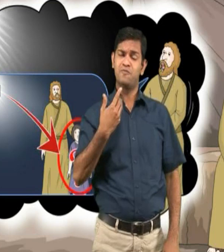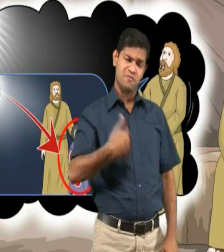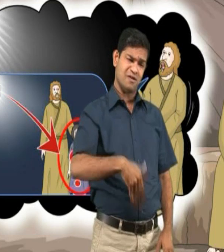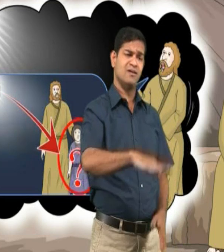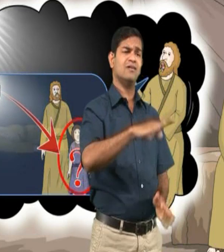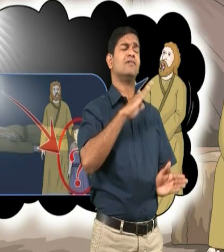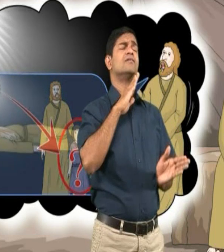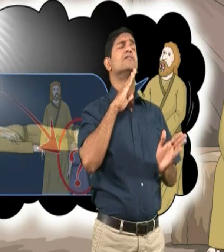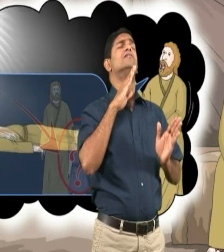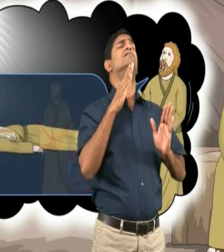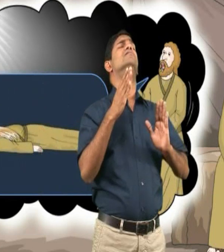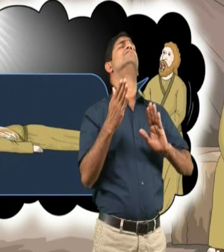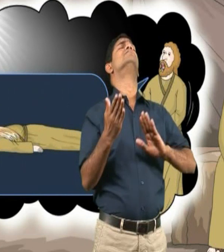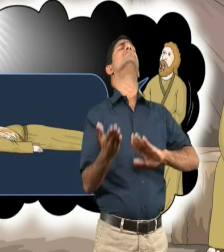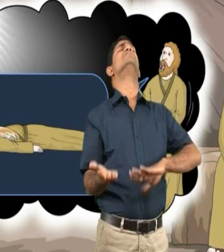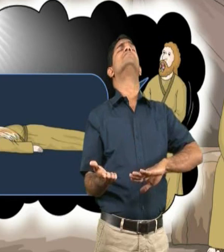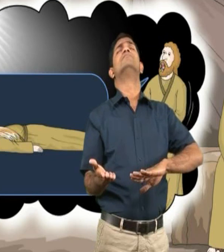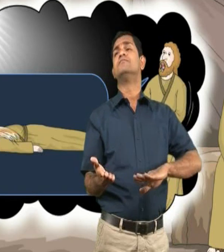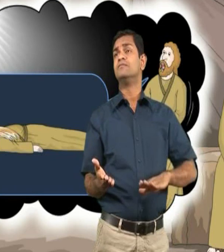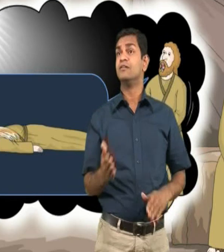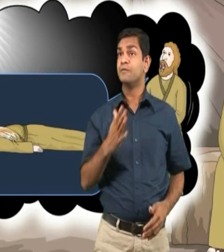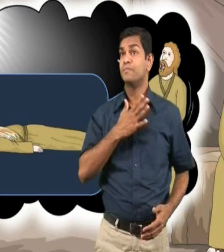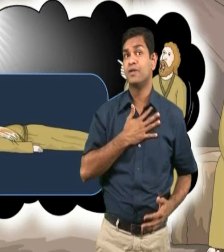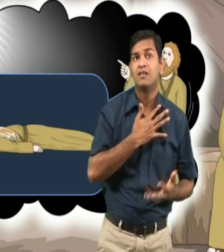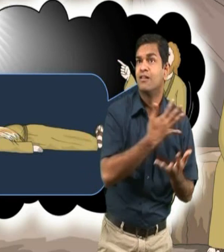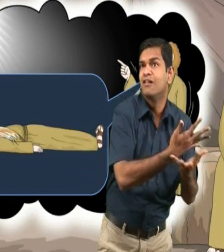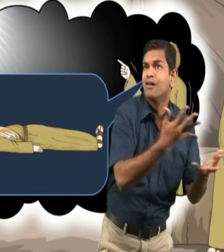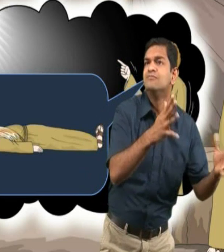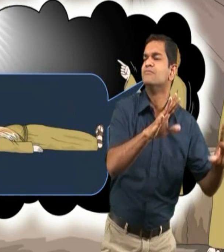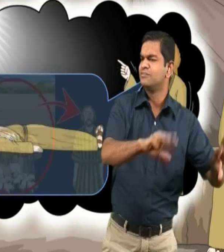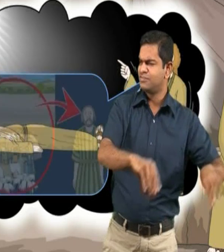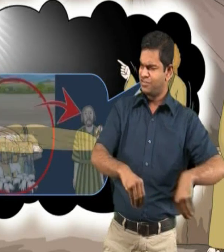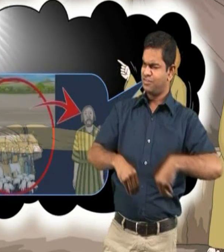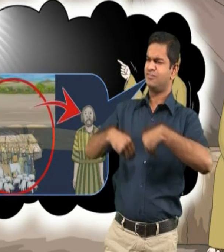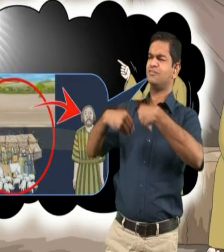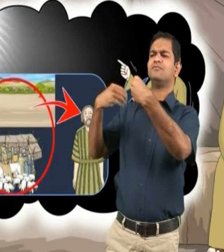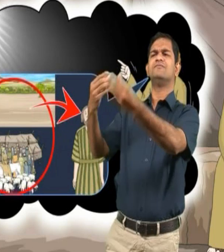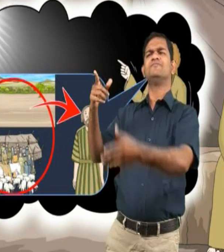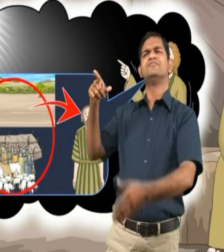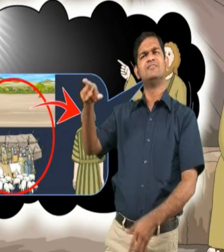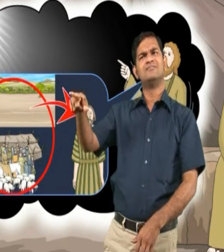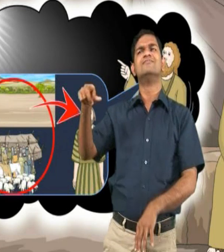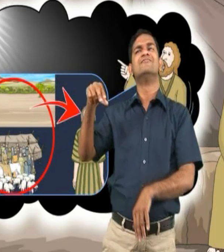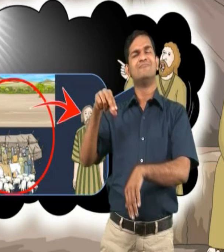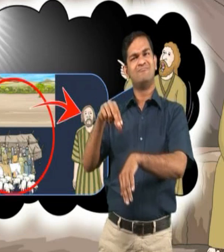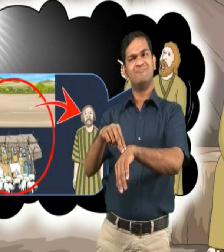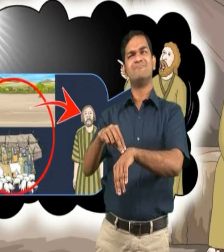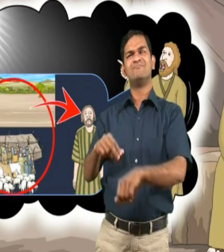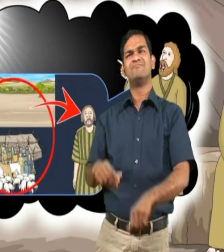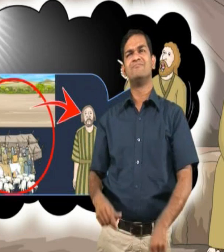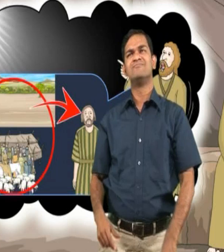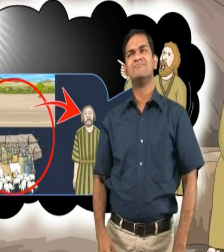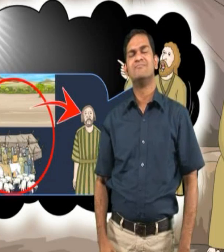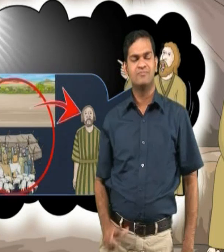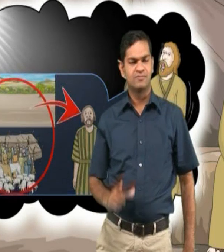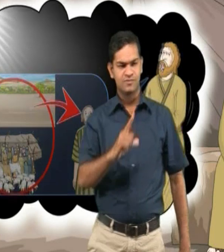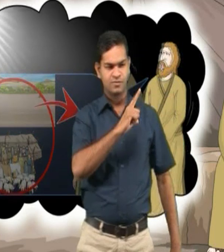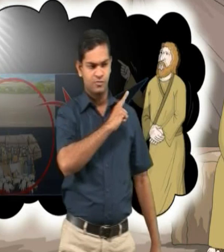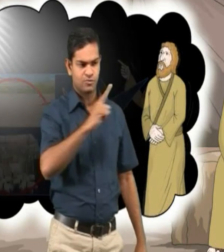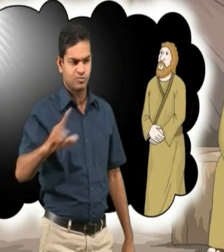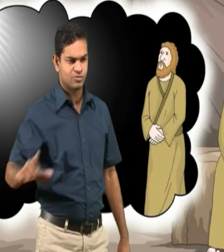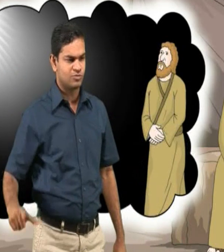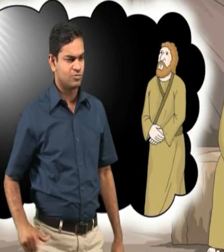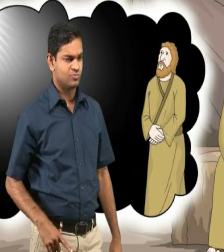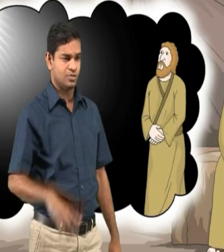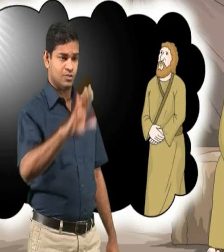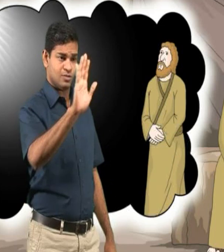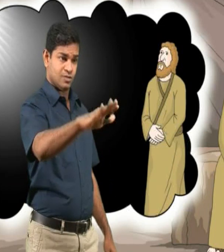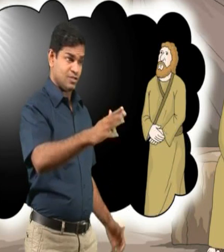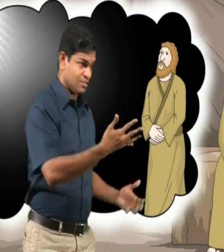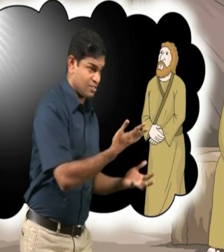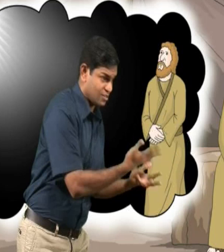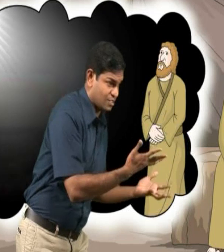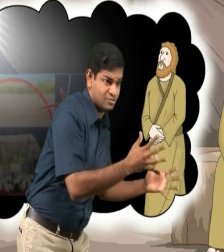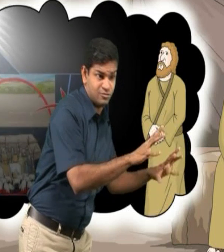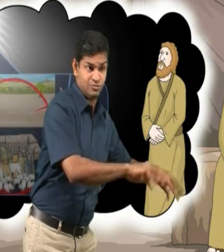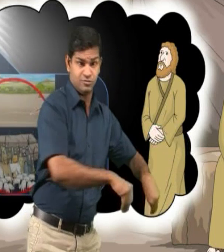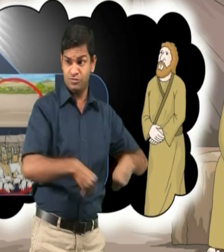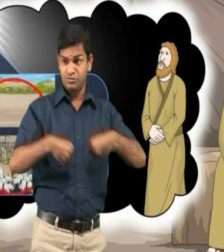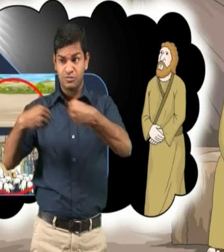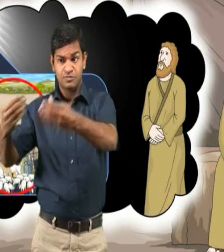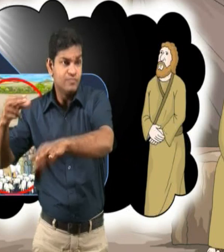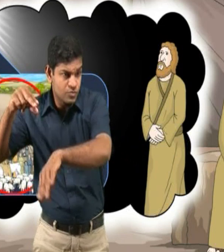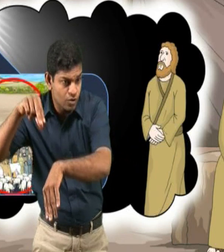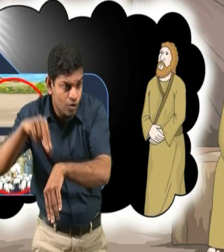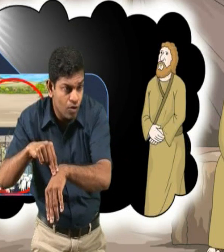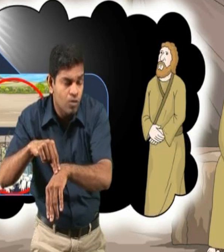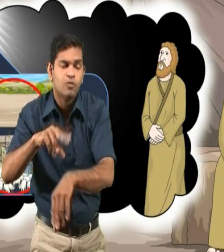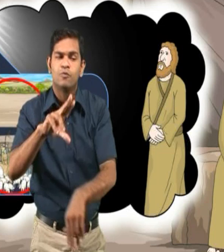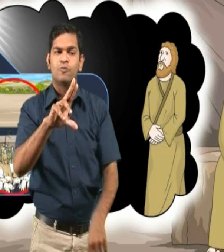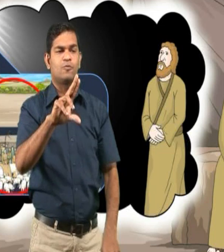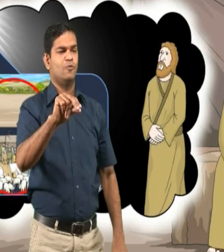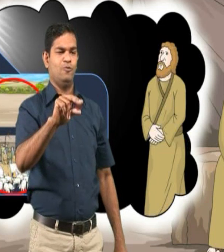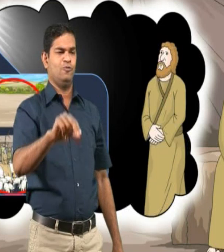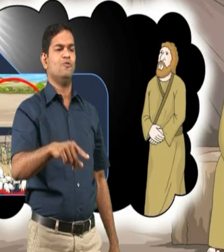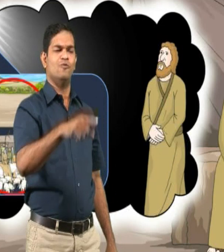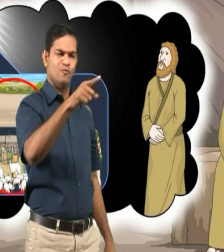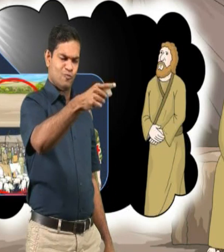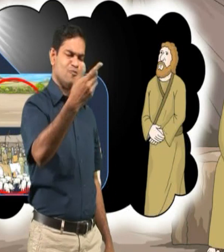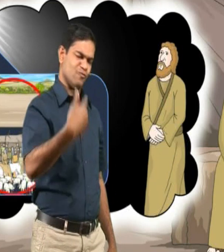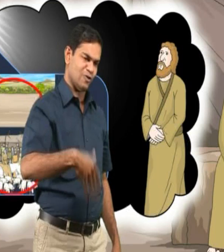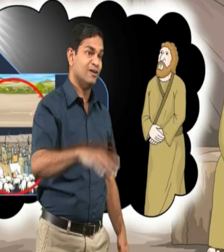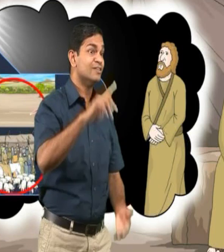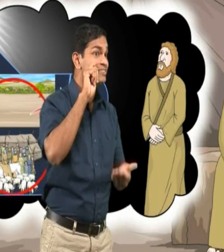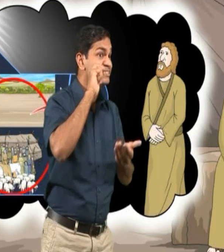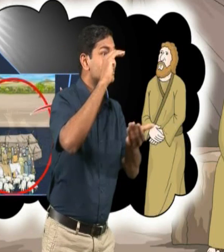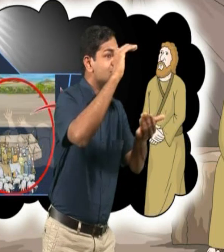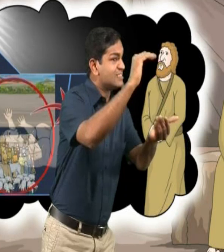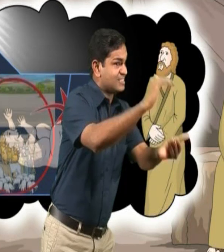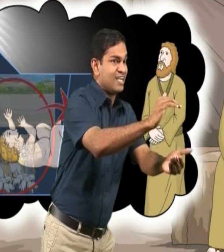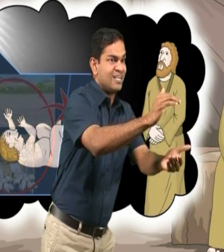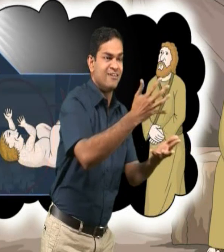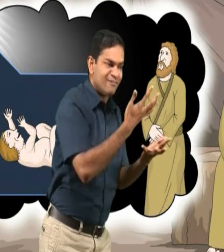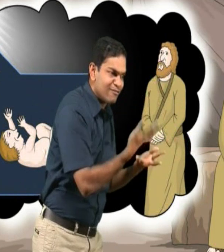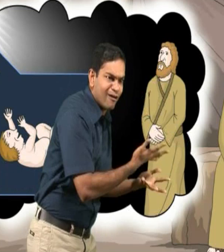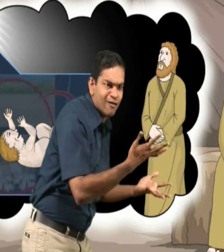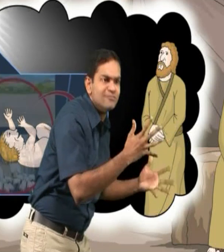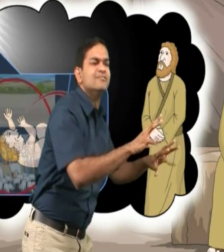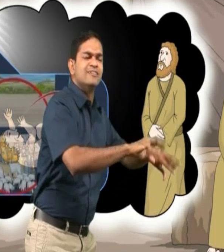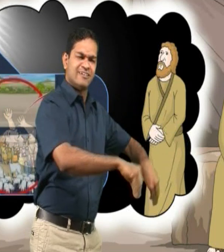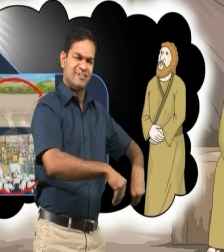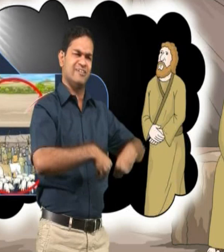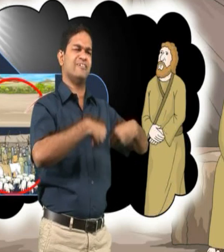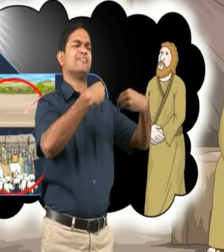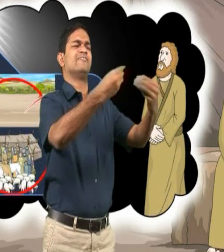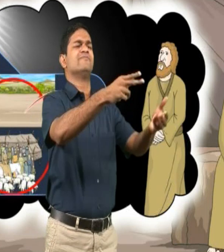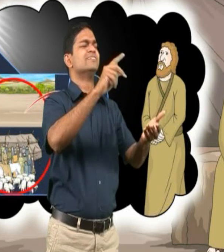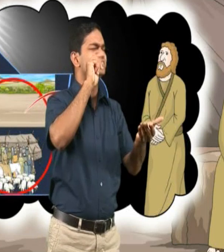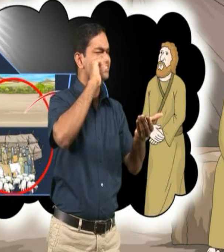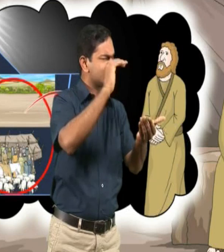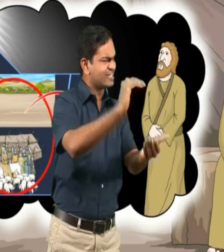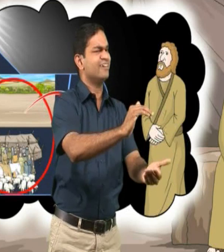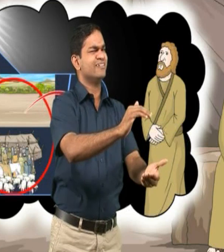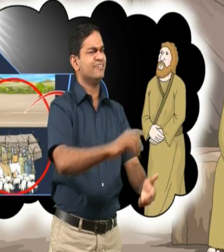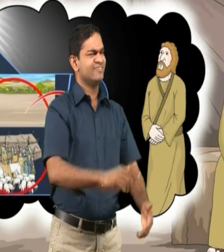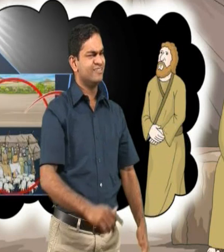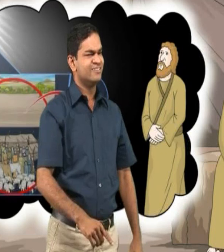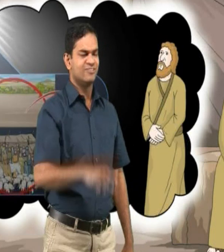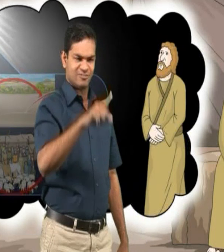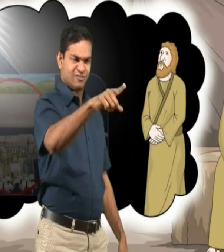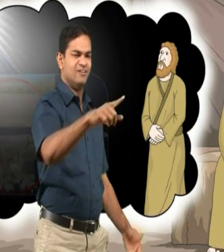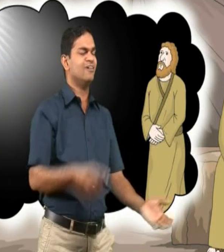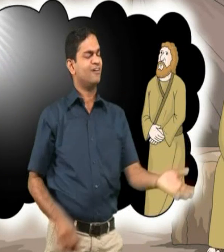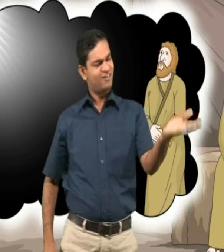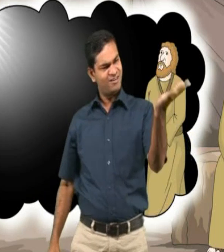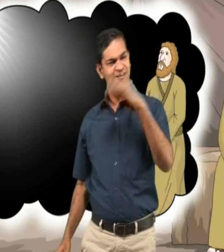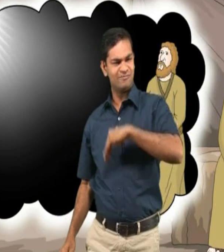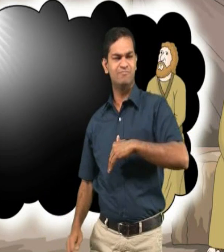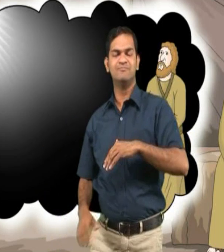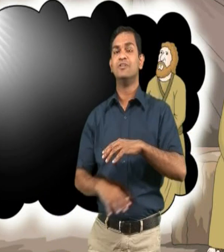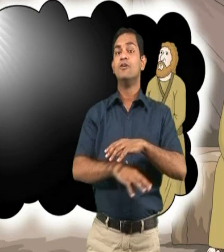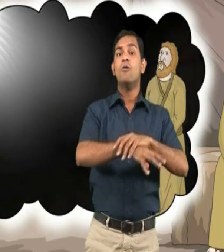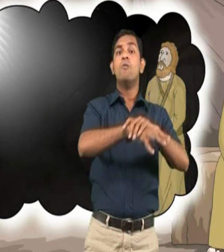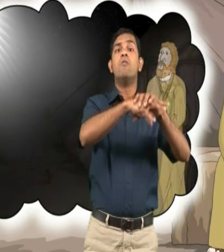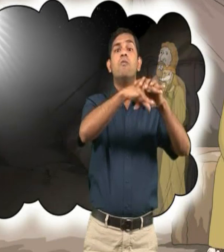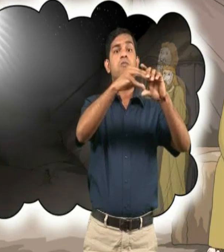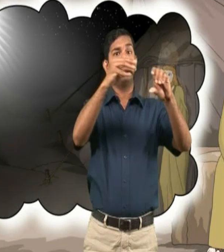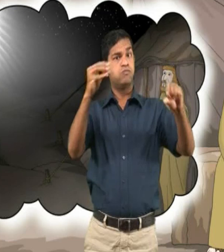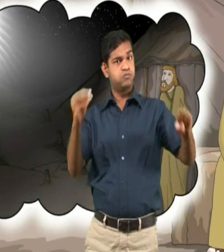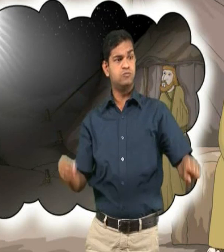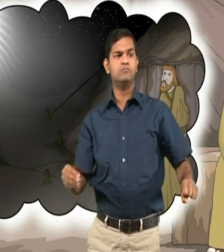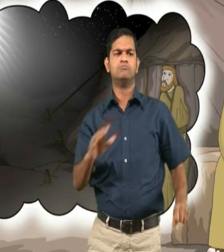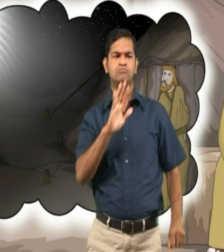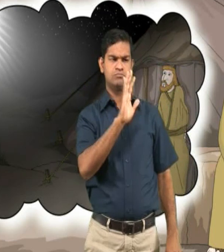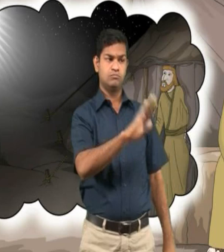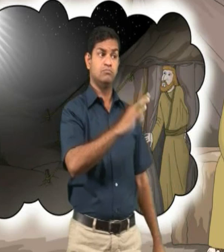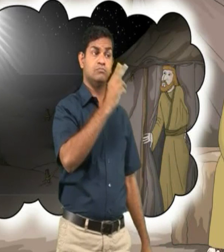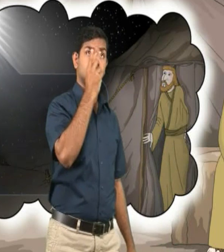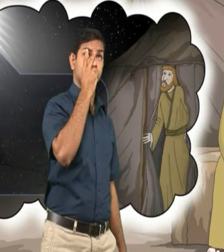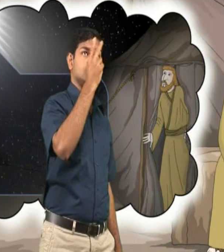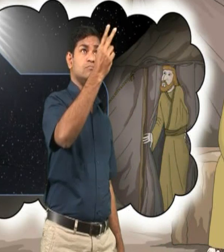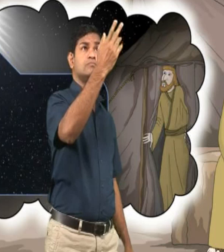Then the word of the LORD came to Abram, saying, “This one will not be your heir, but one who comes from your own body will be your heir.”